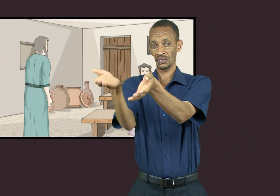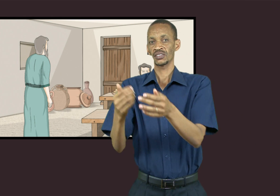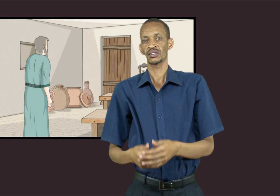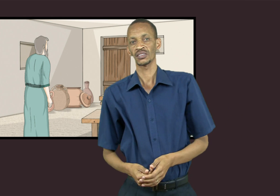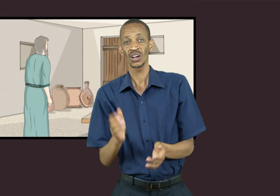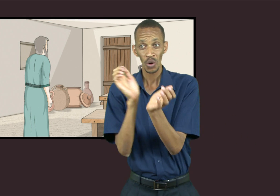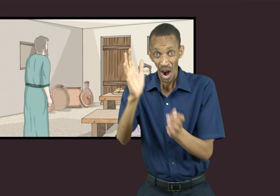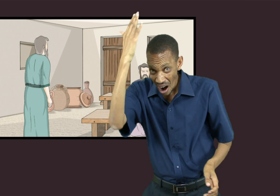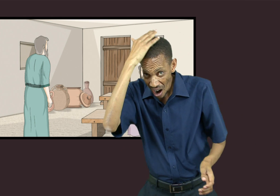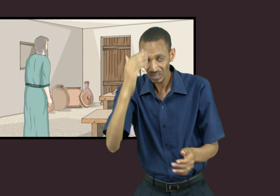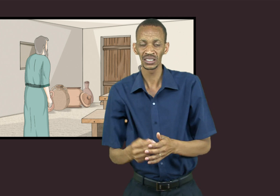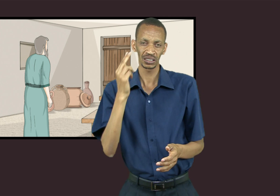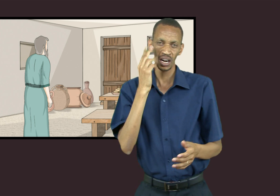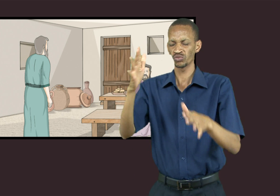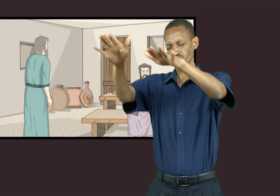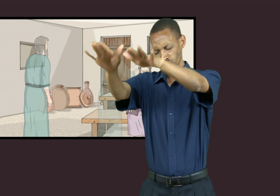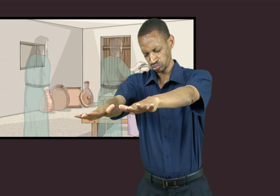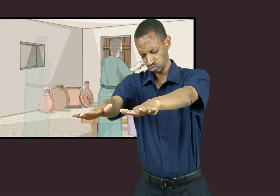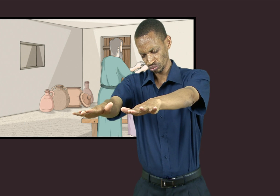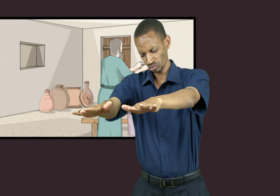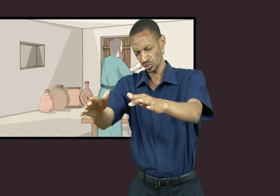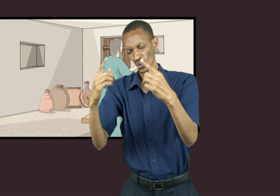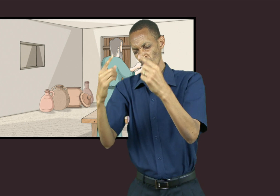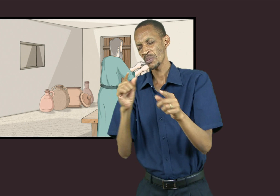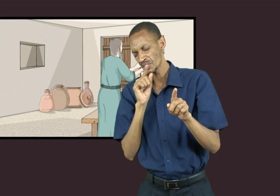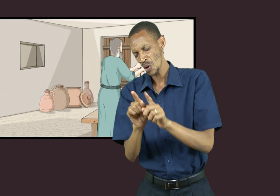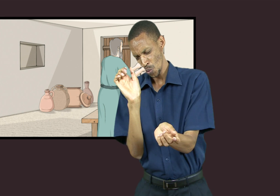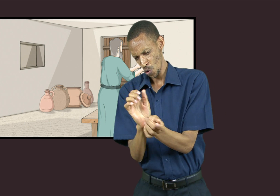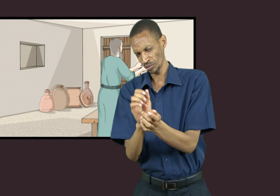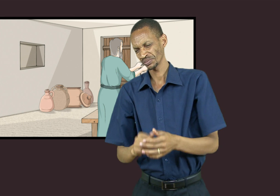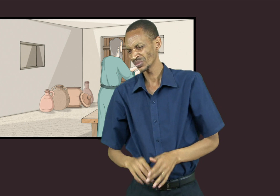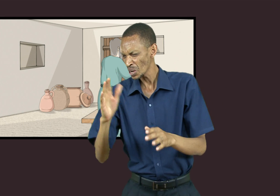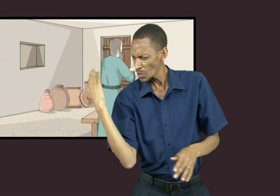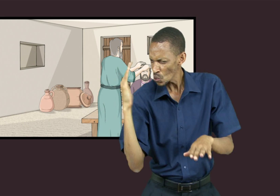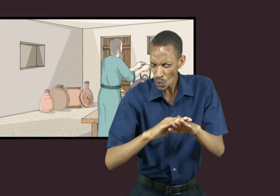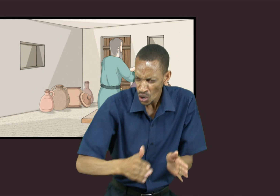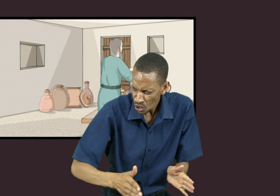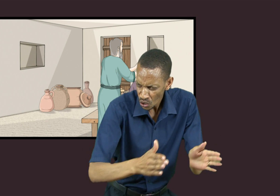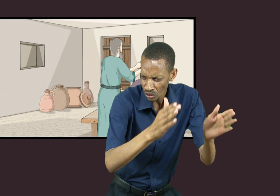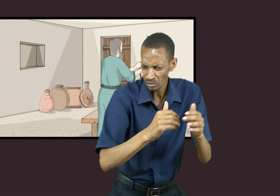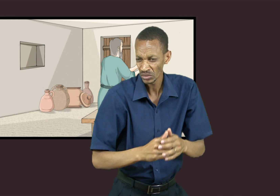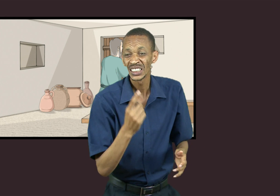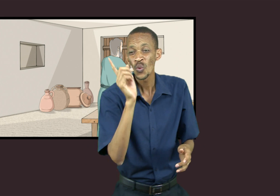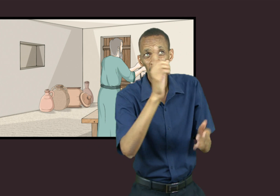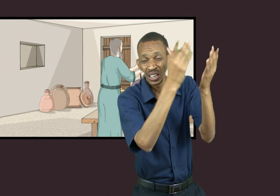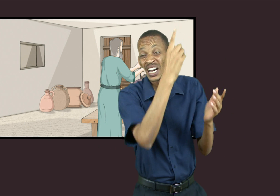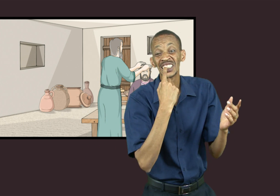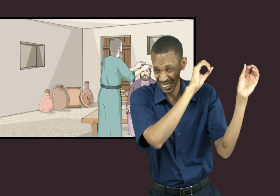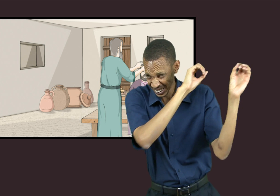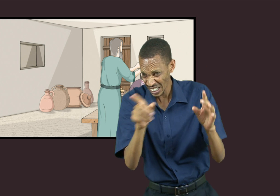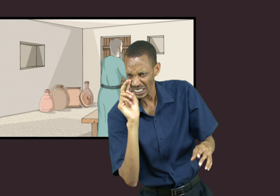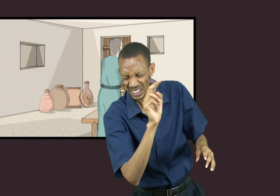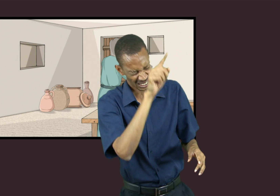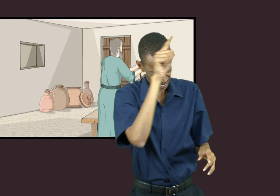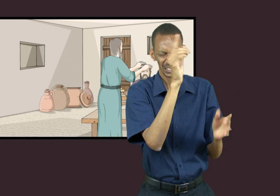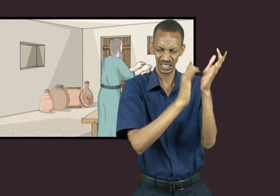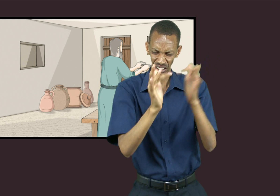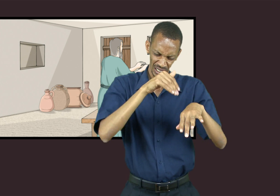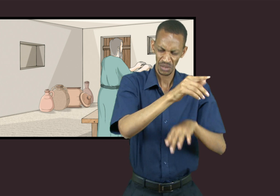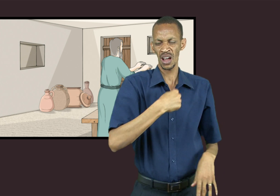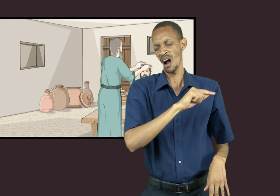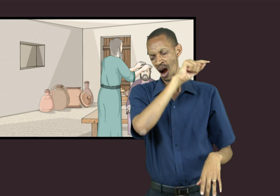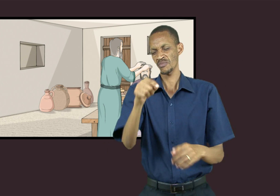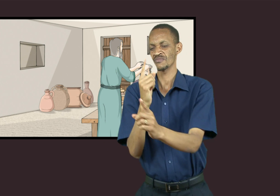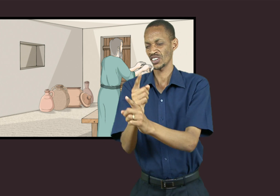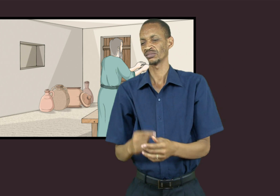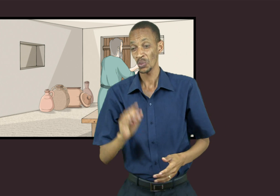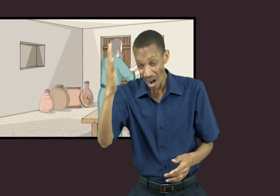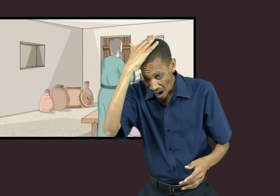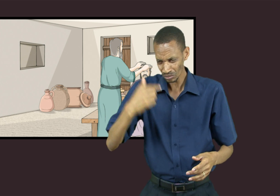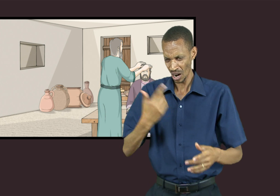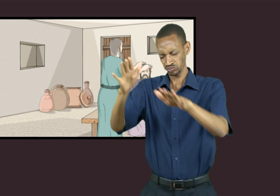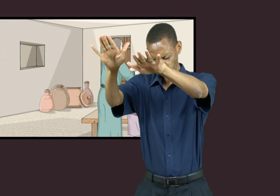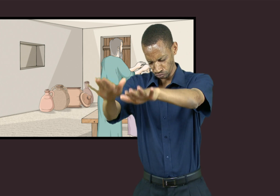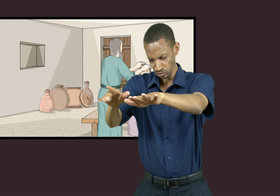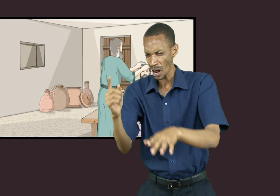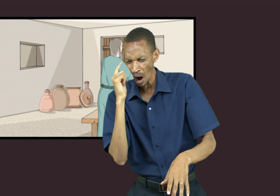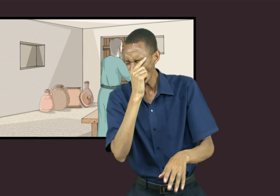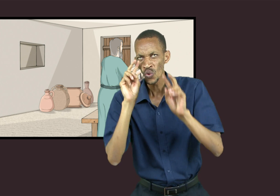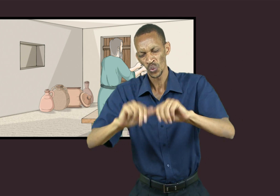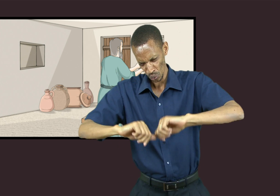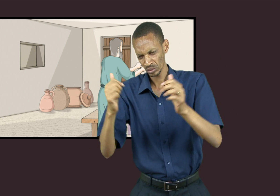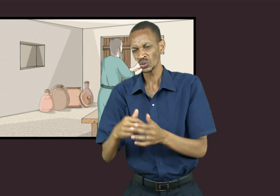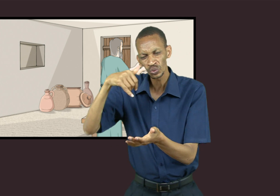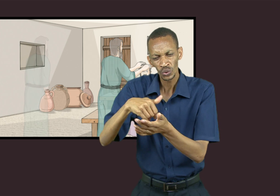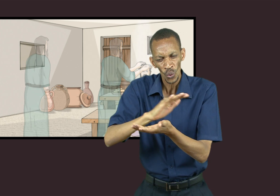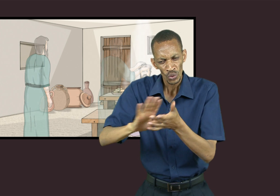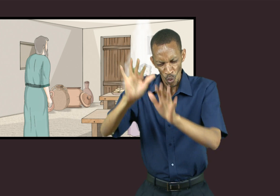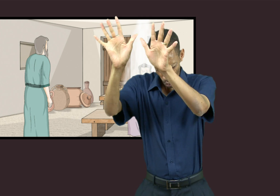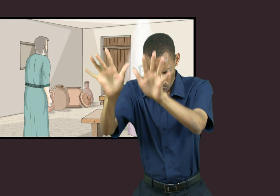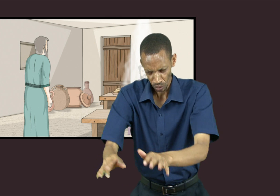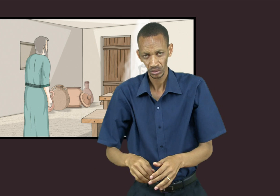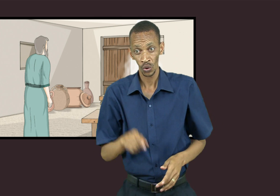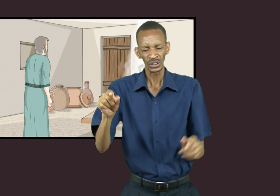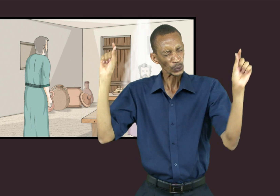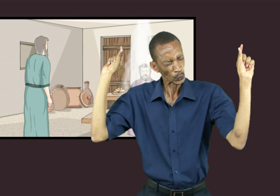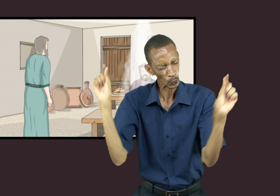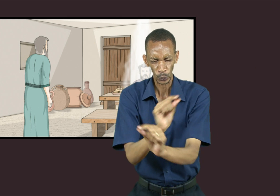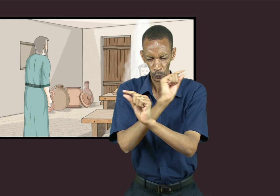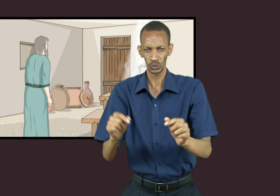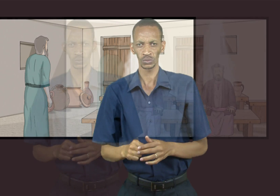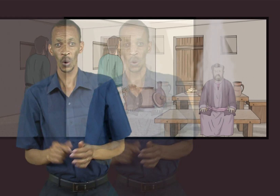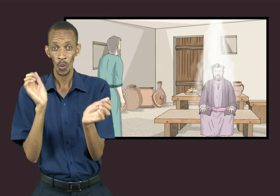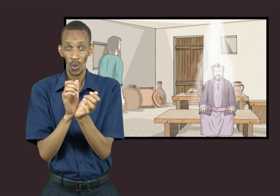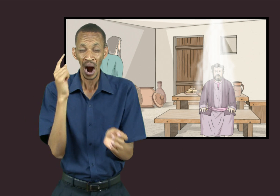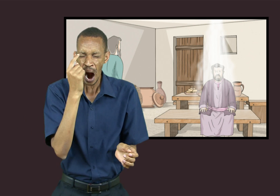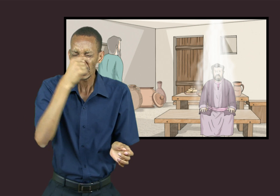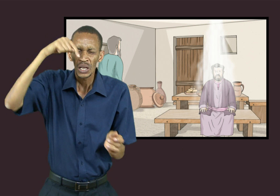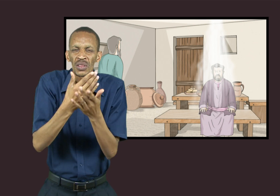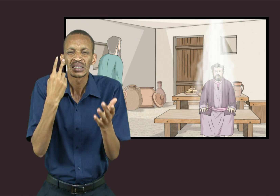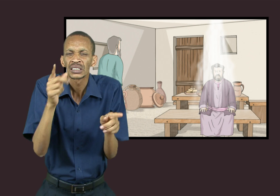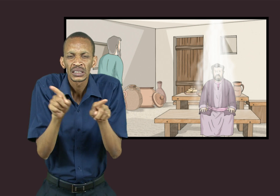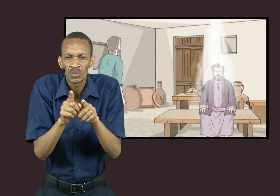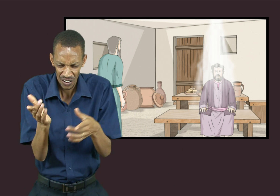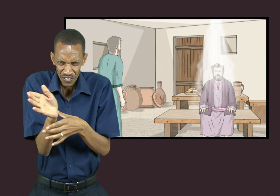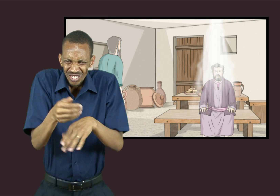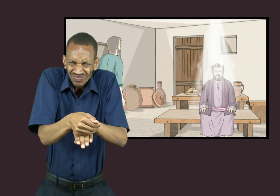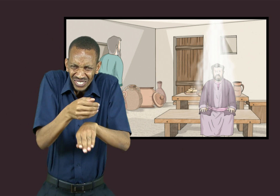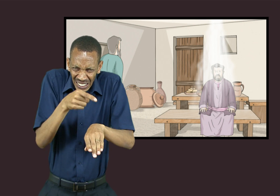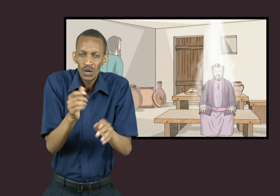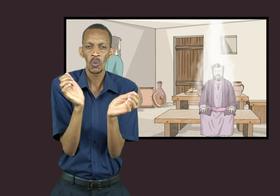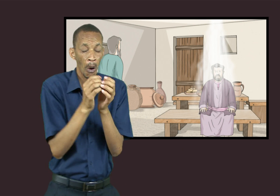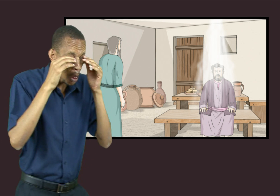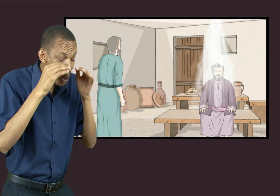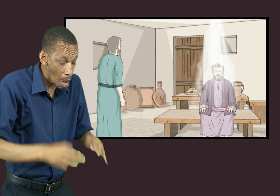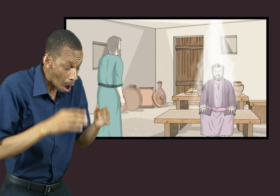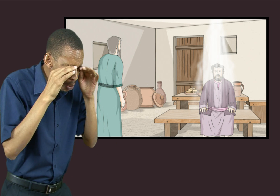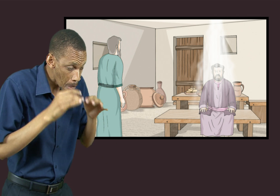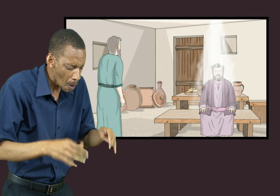“Brother Saul,” he said, “the Lord Jesus, who appeared to you on the road as you were coming here, has sent me so that you may see again and be filled with the Holy Spirit.”